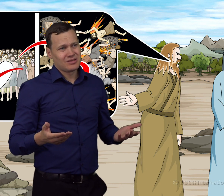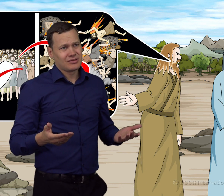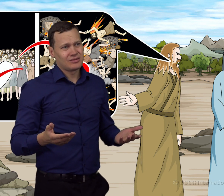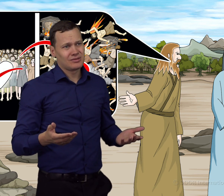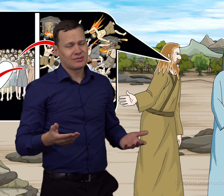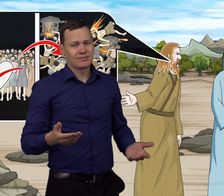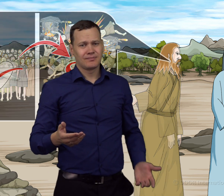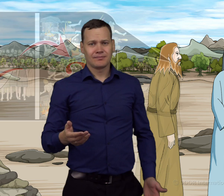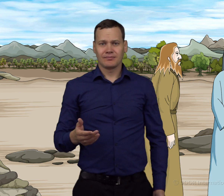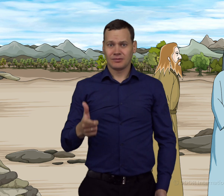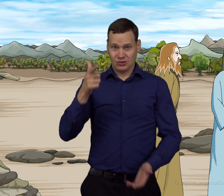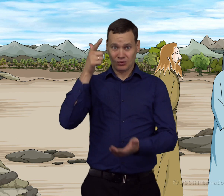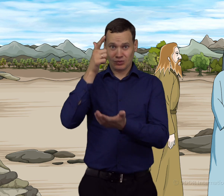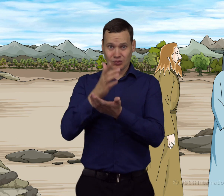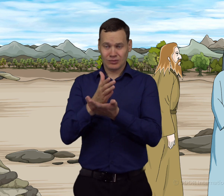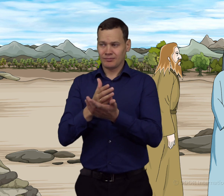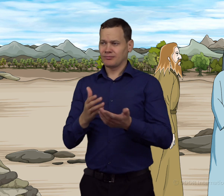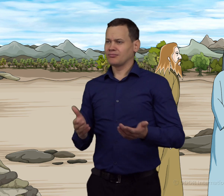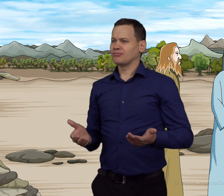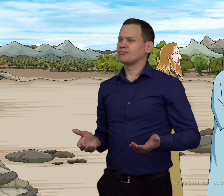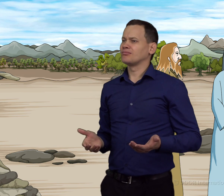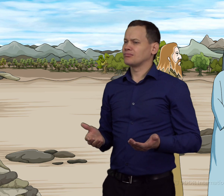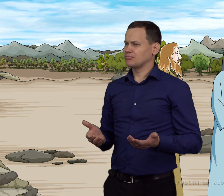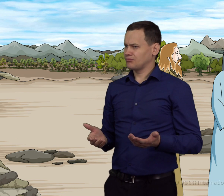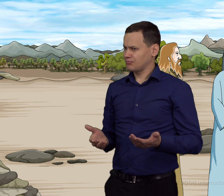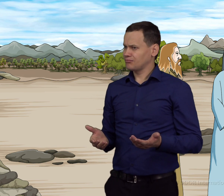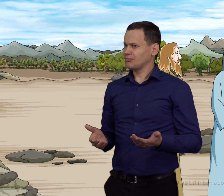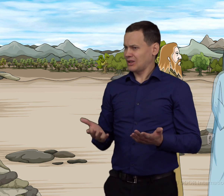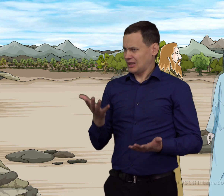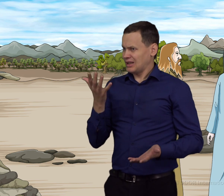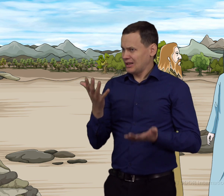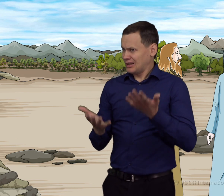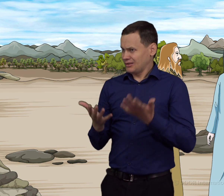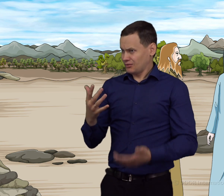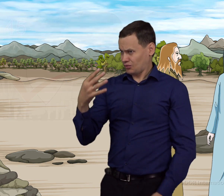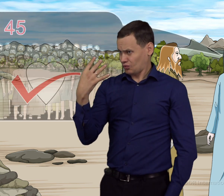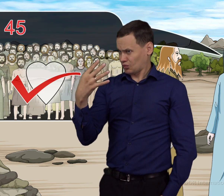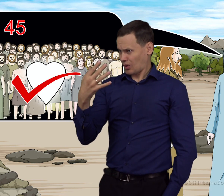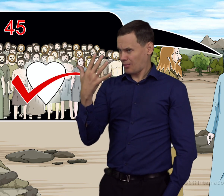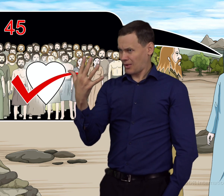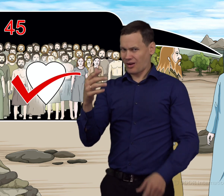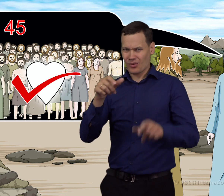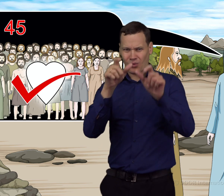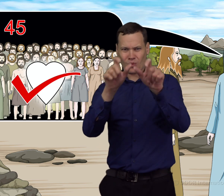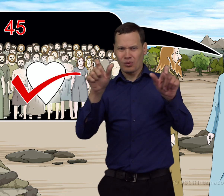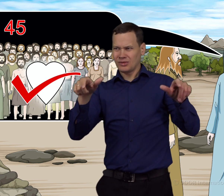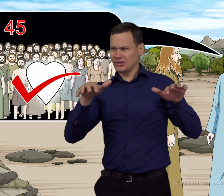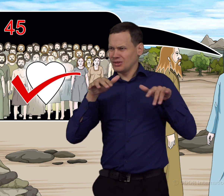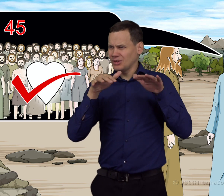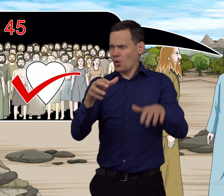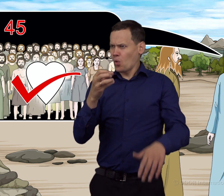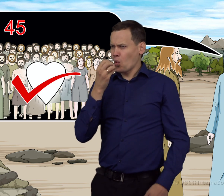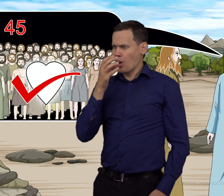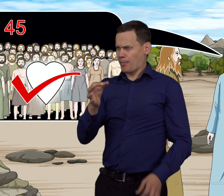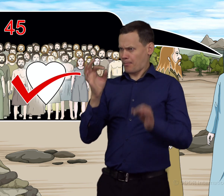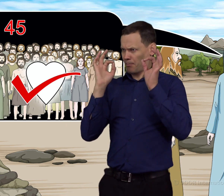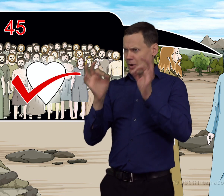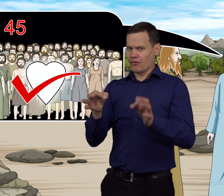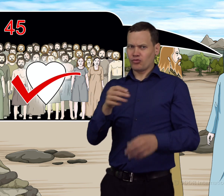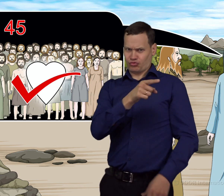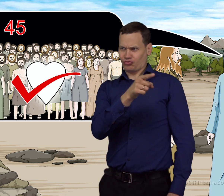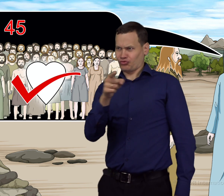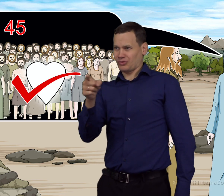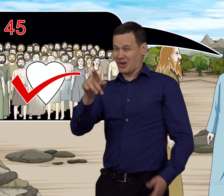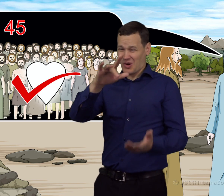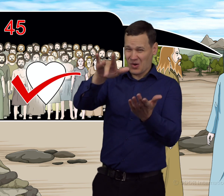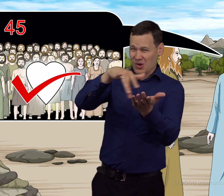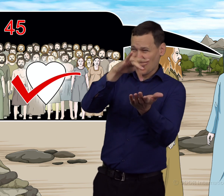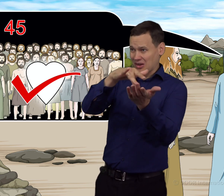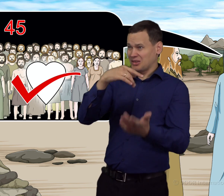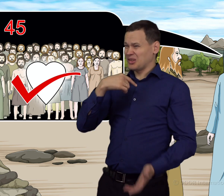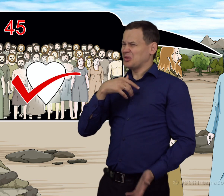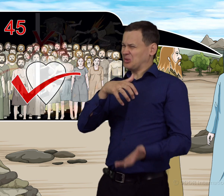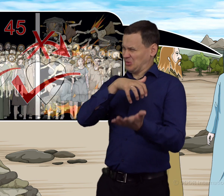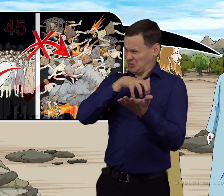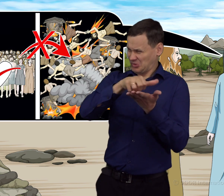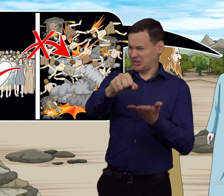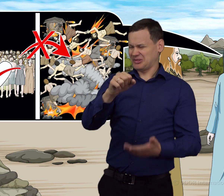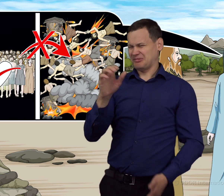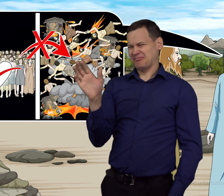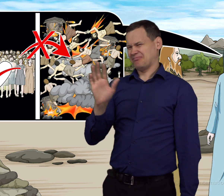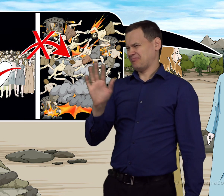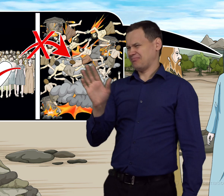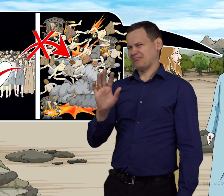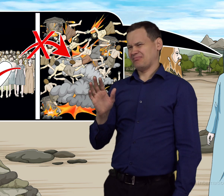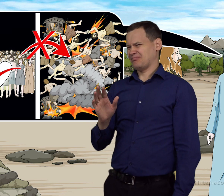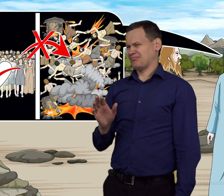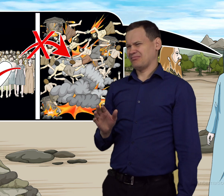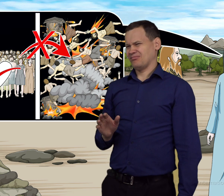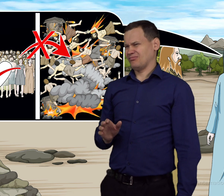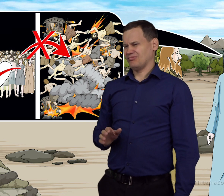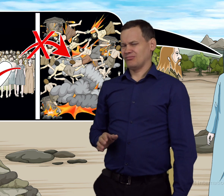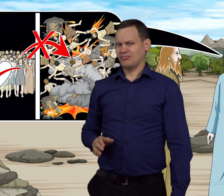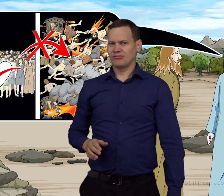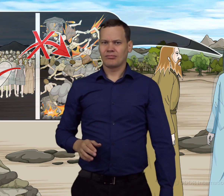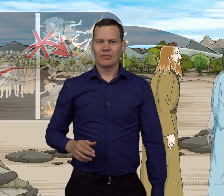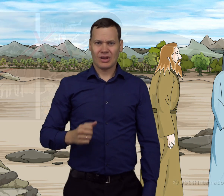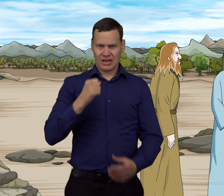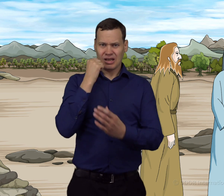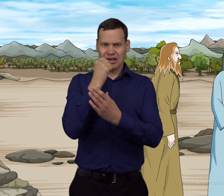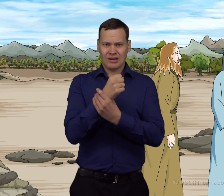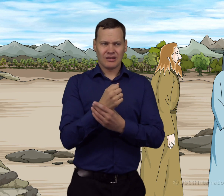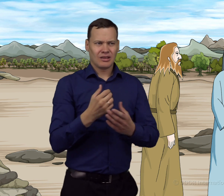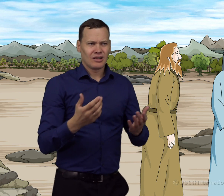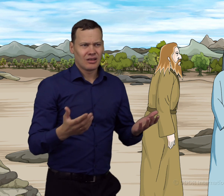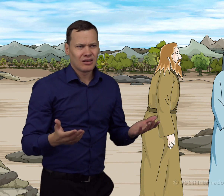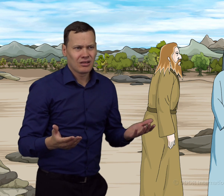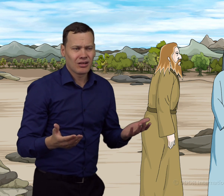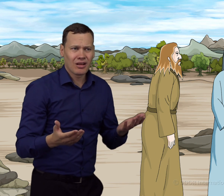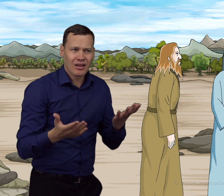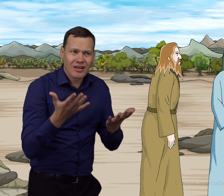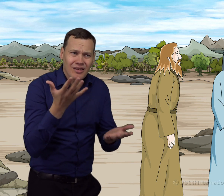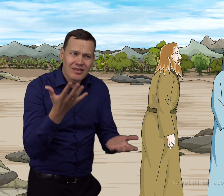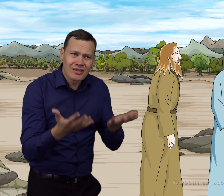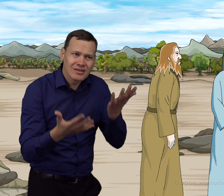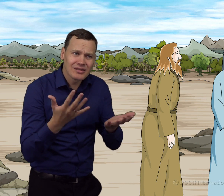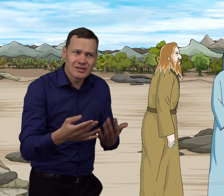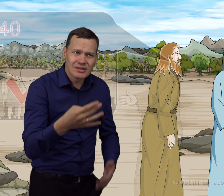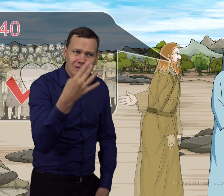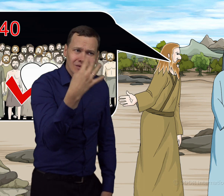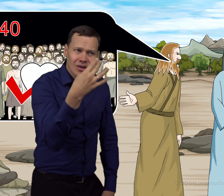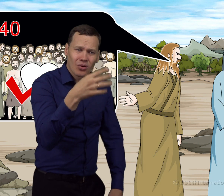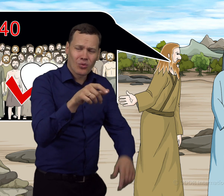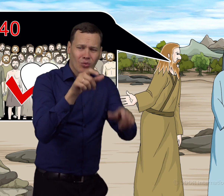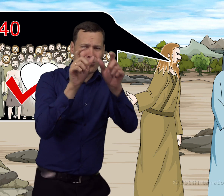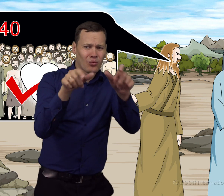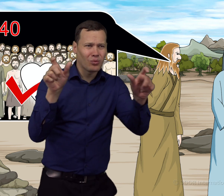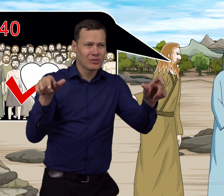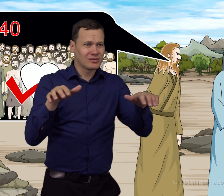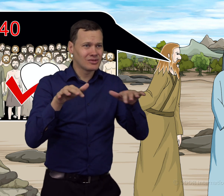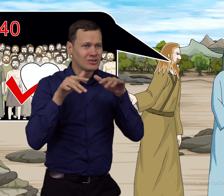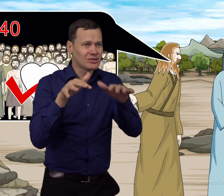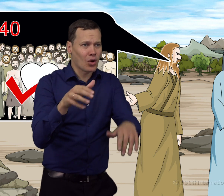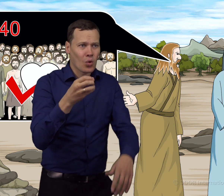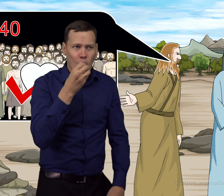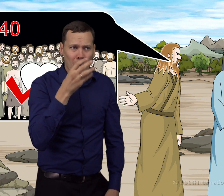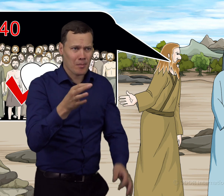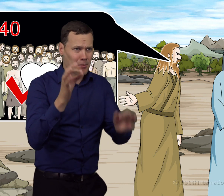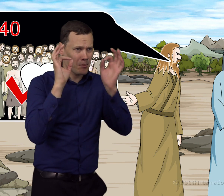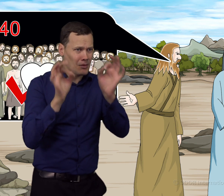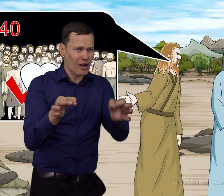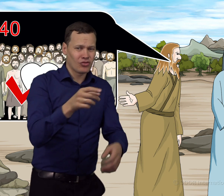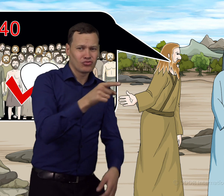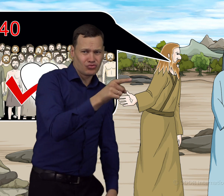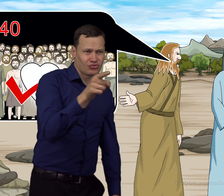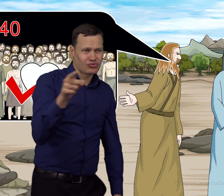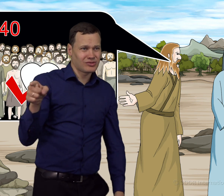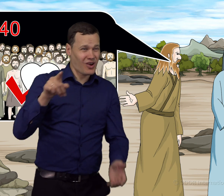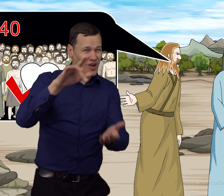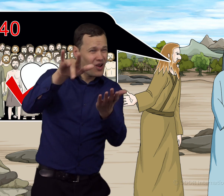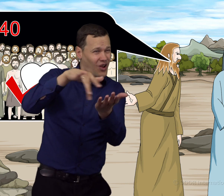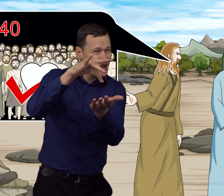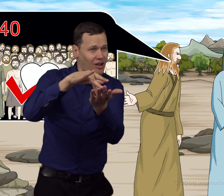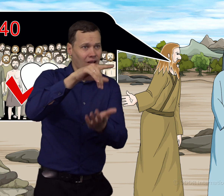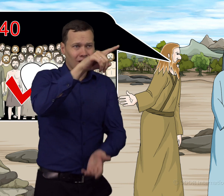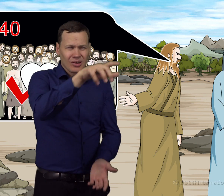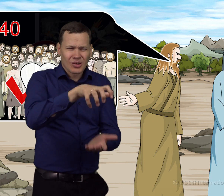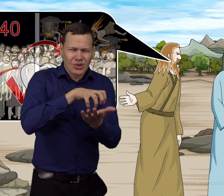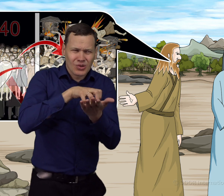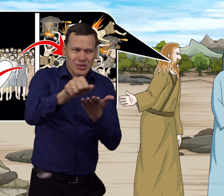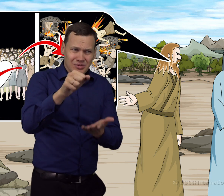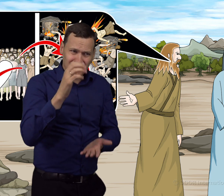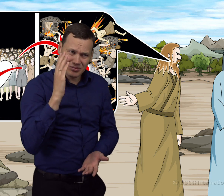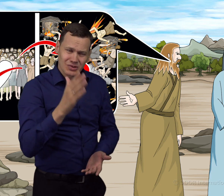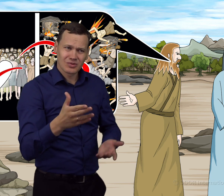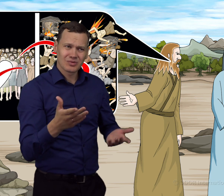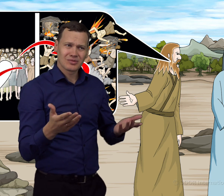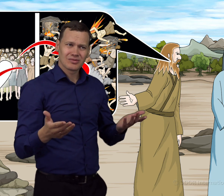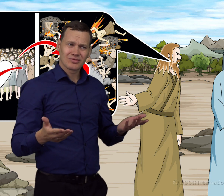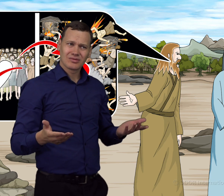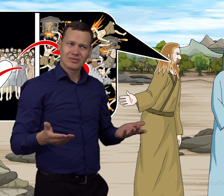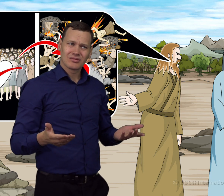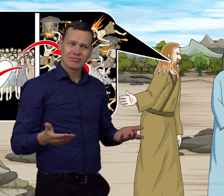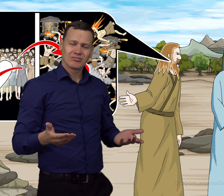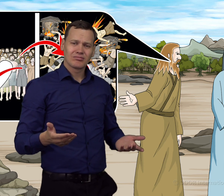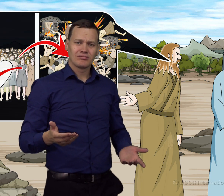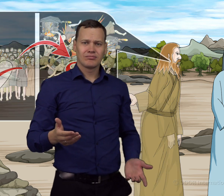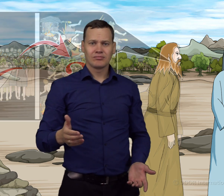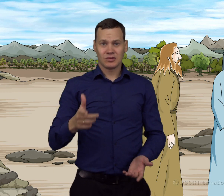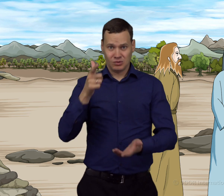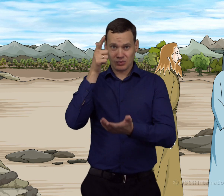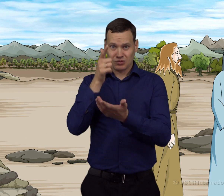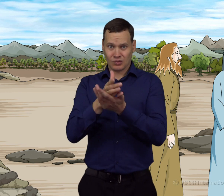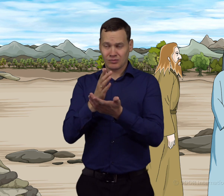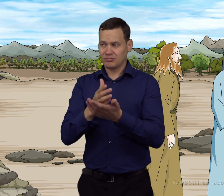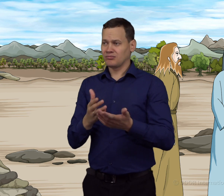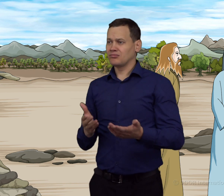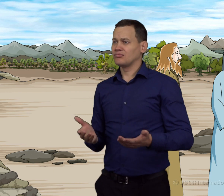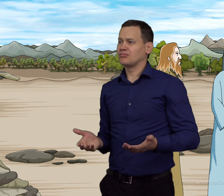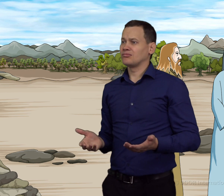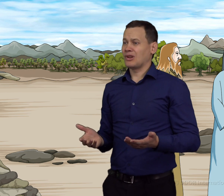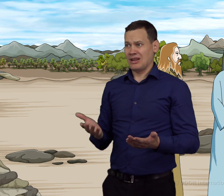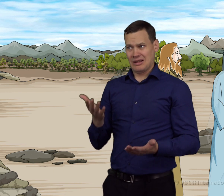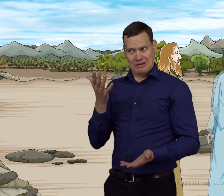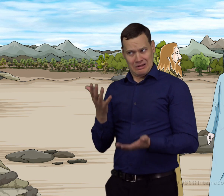He replied, “If I find forty-five there, I will not destroy it.” Once again Abraham spoke to the LORD, “Suppose forty are found there?”